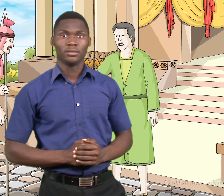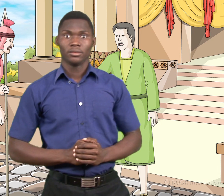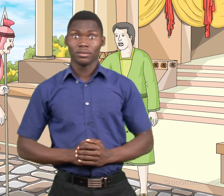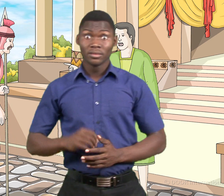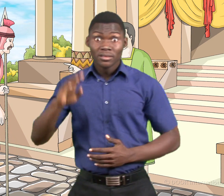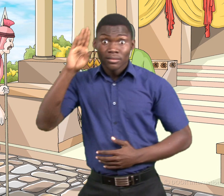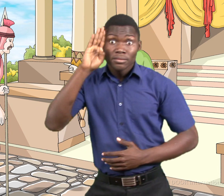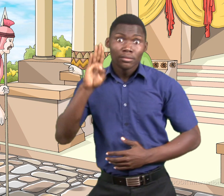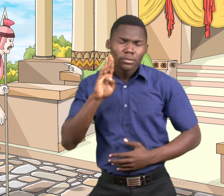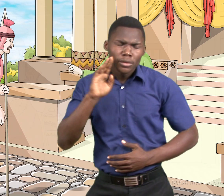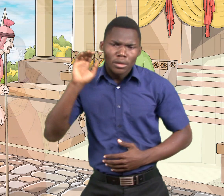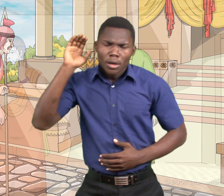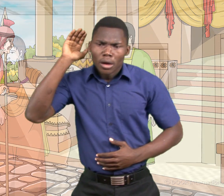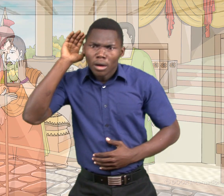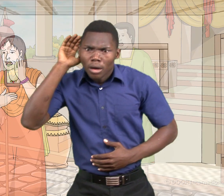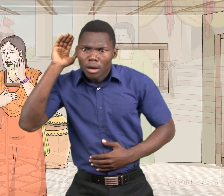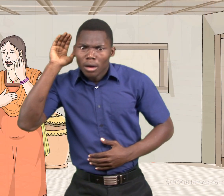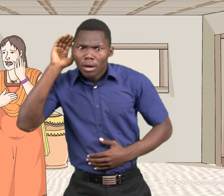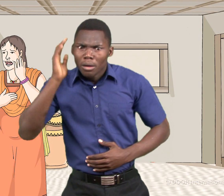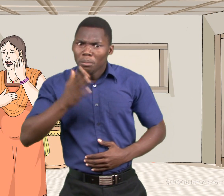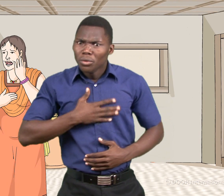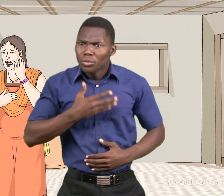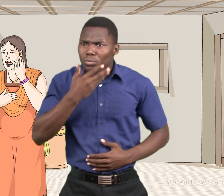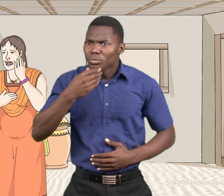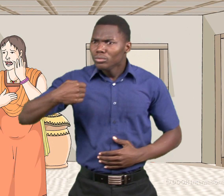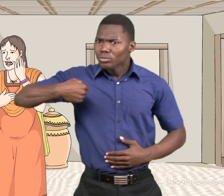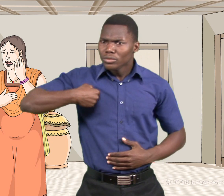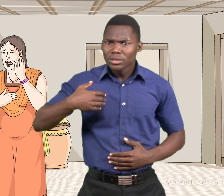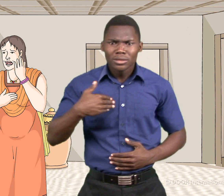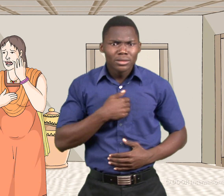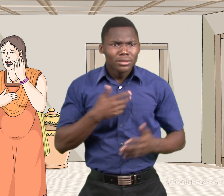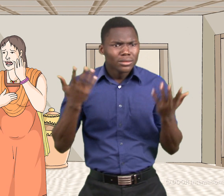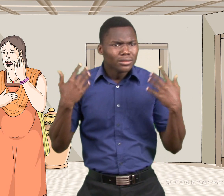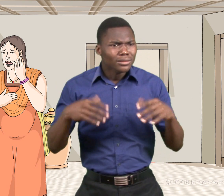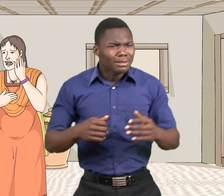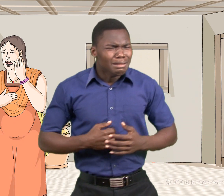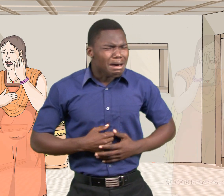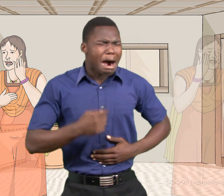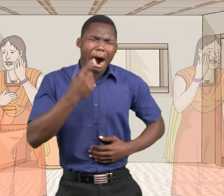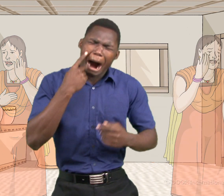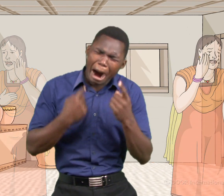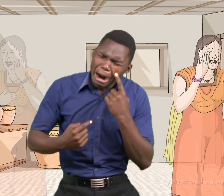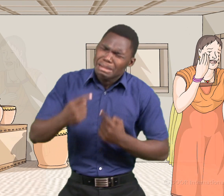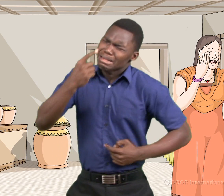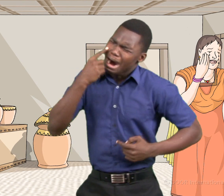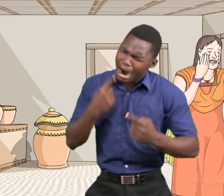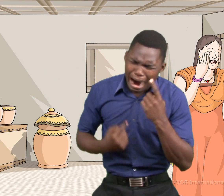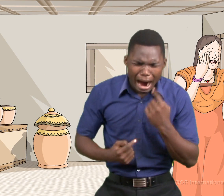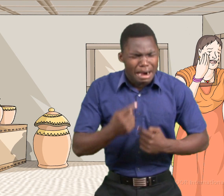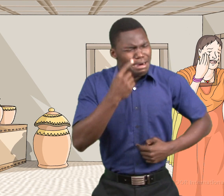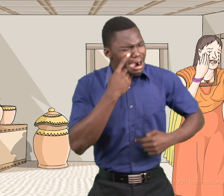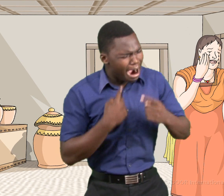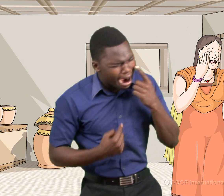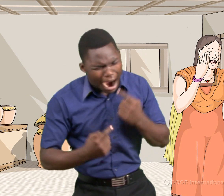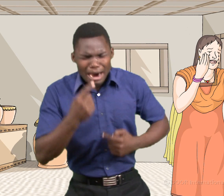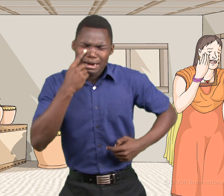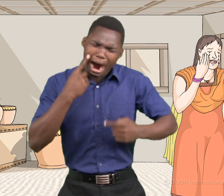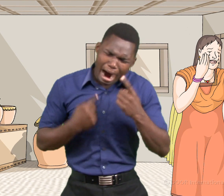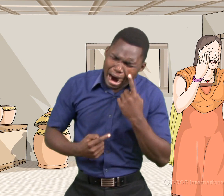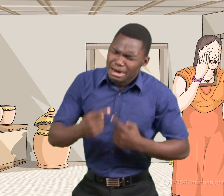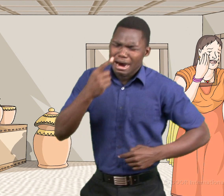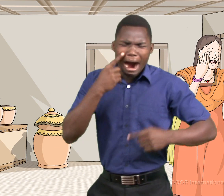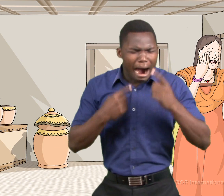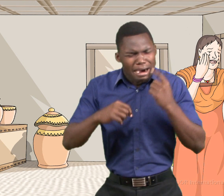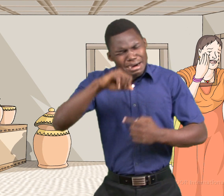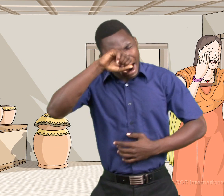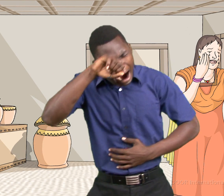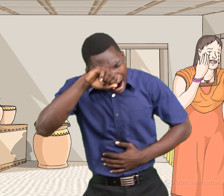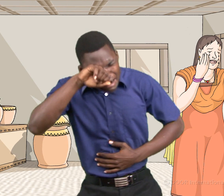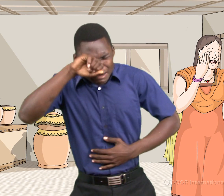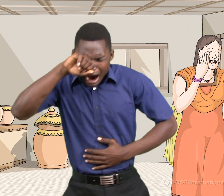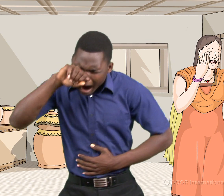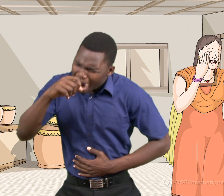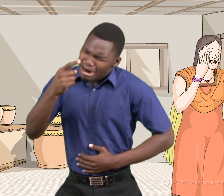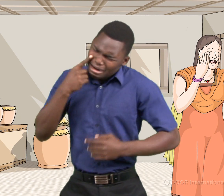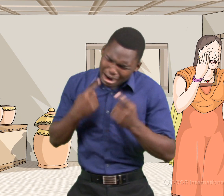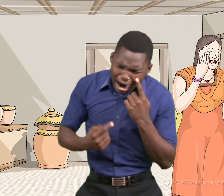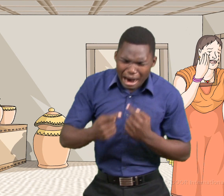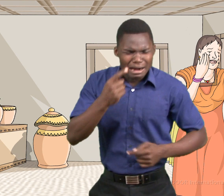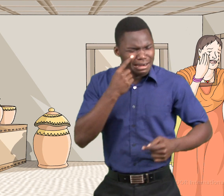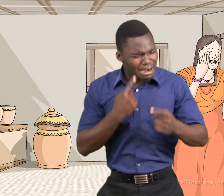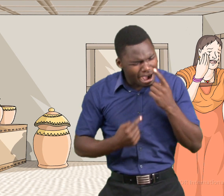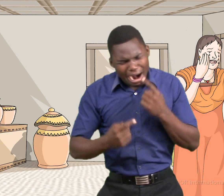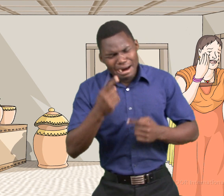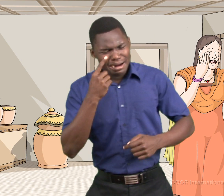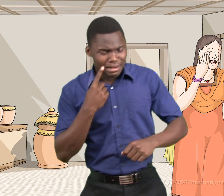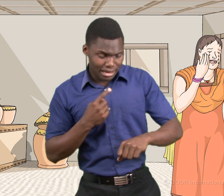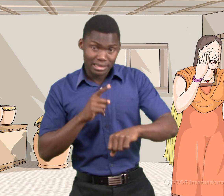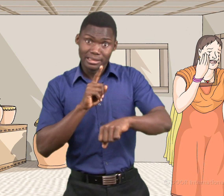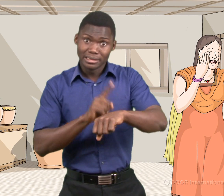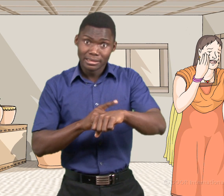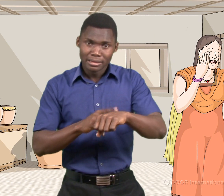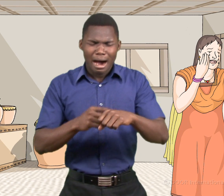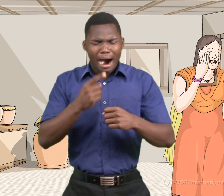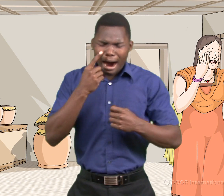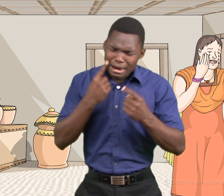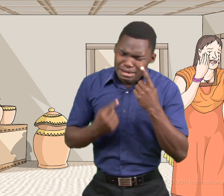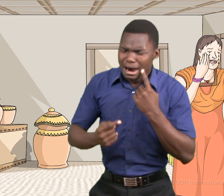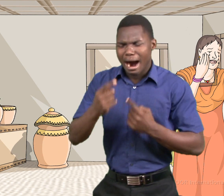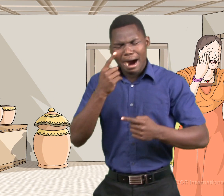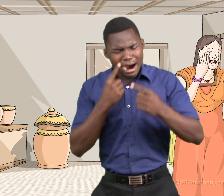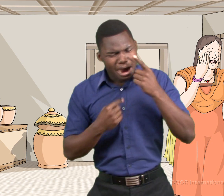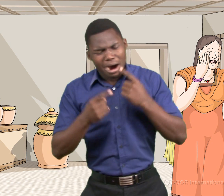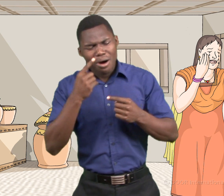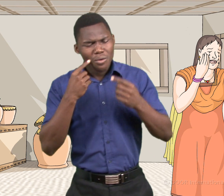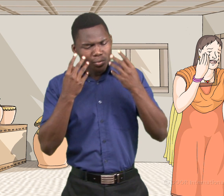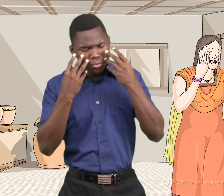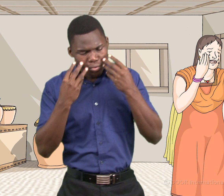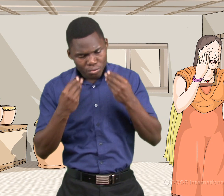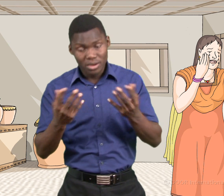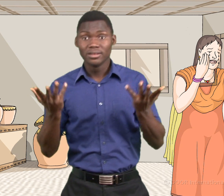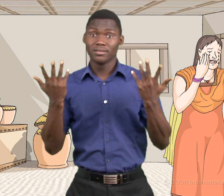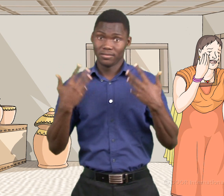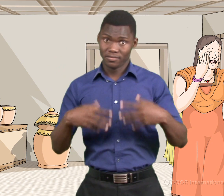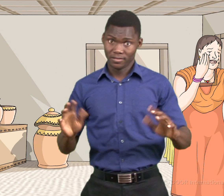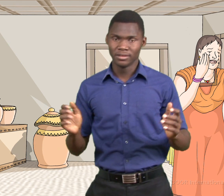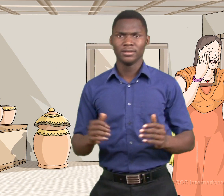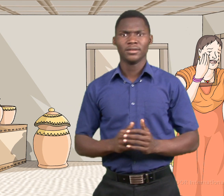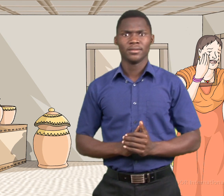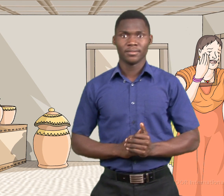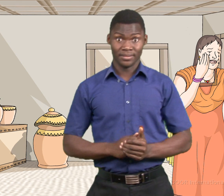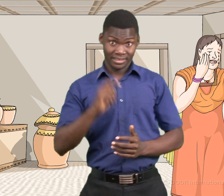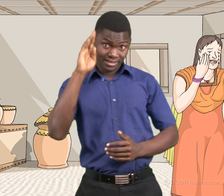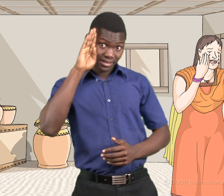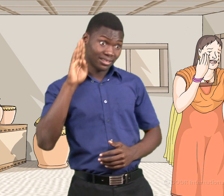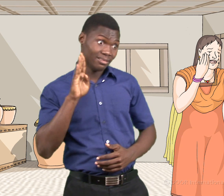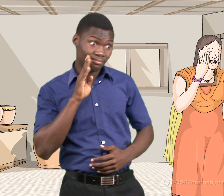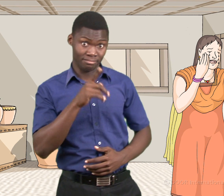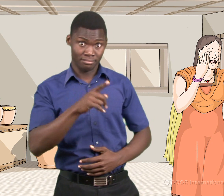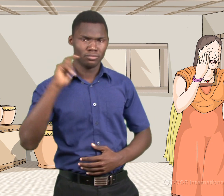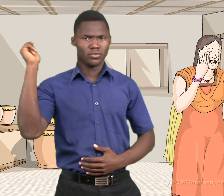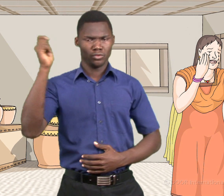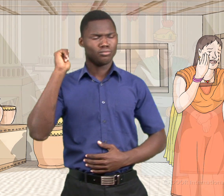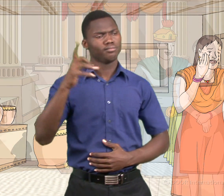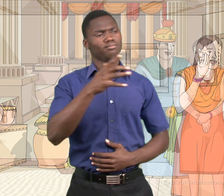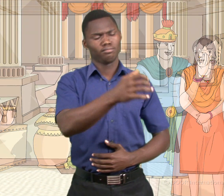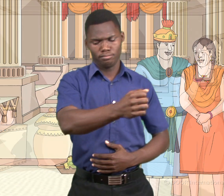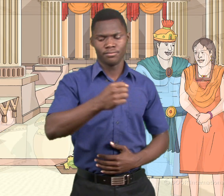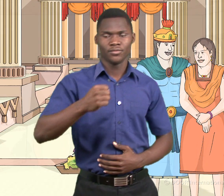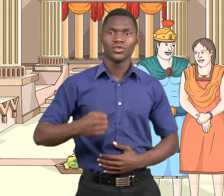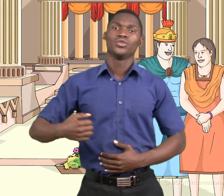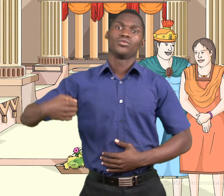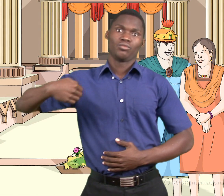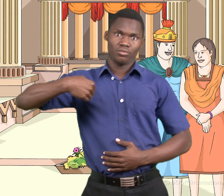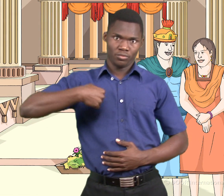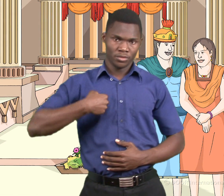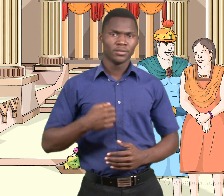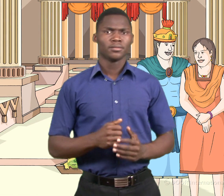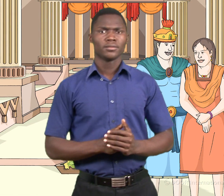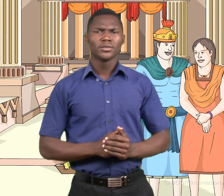When Uriah’s wife heard that her husband was dead, she mourned for him.